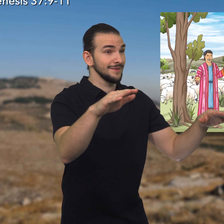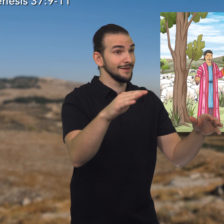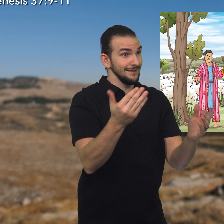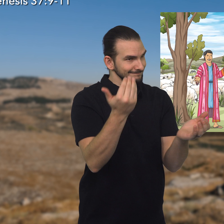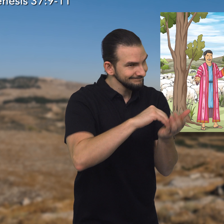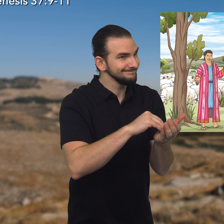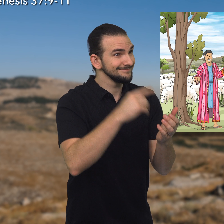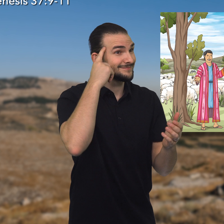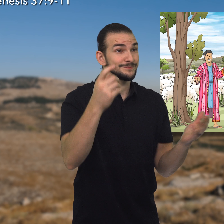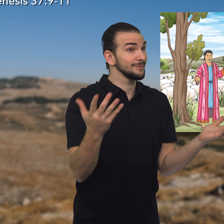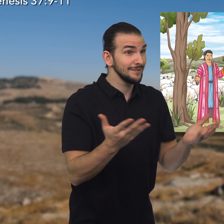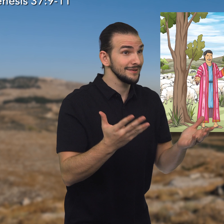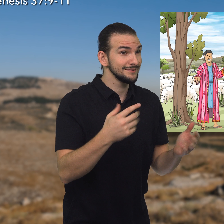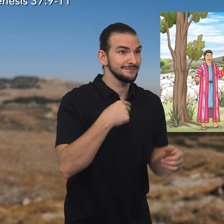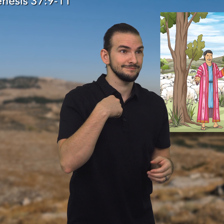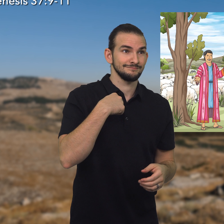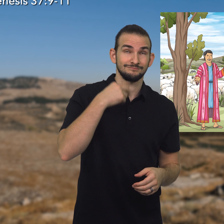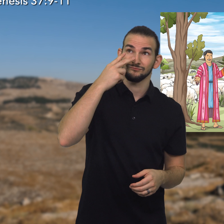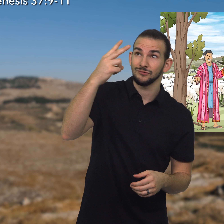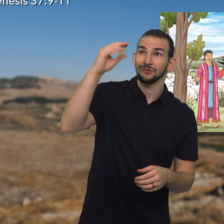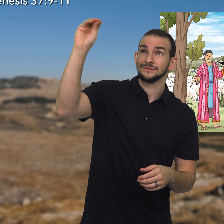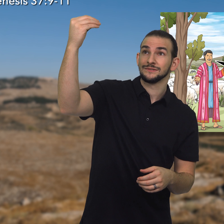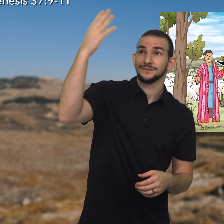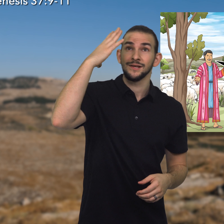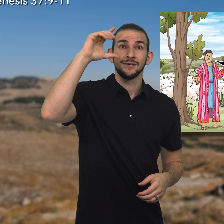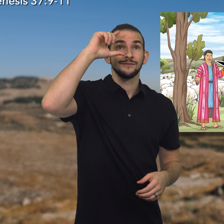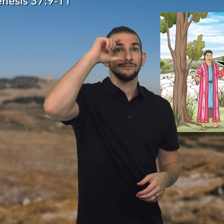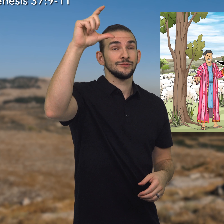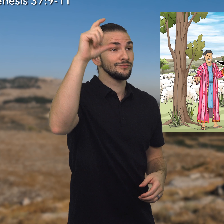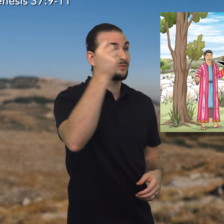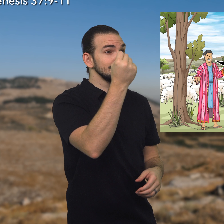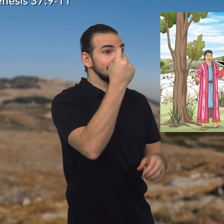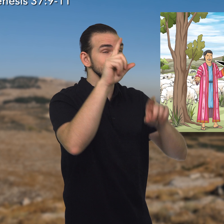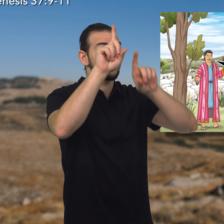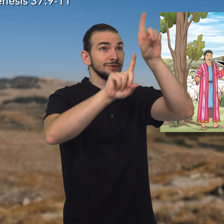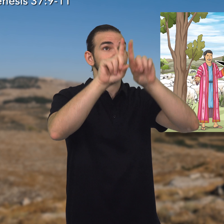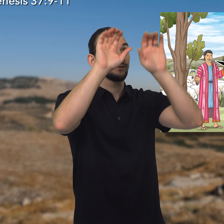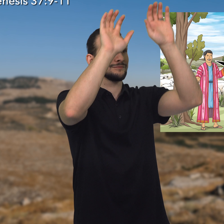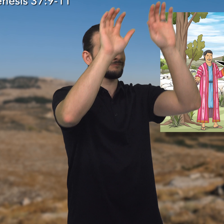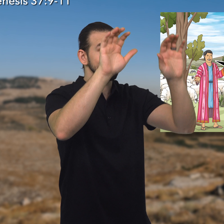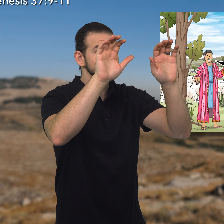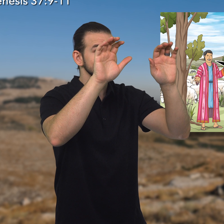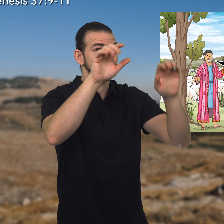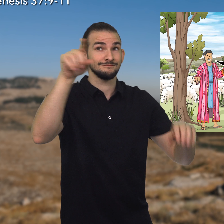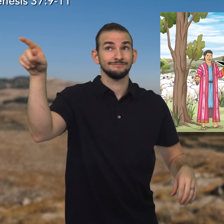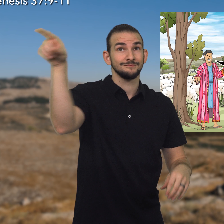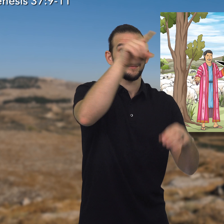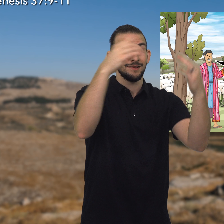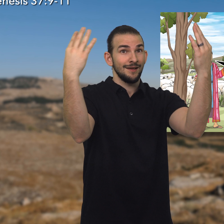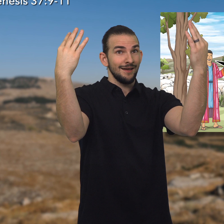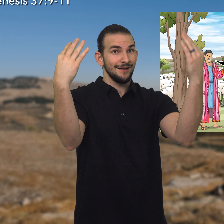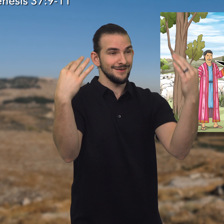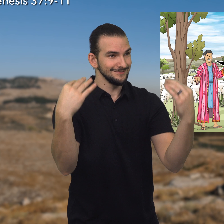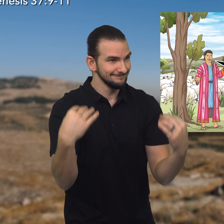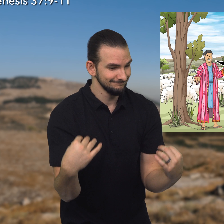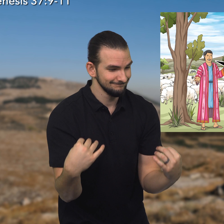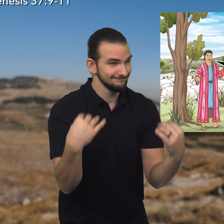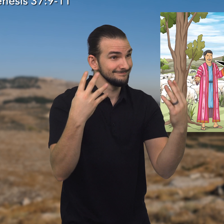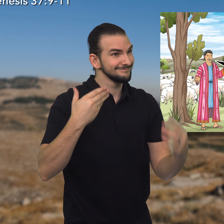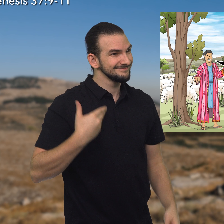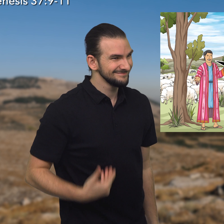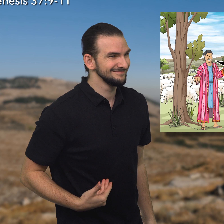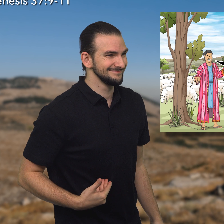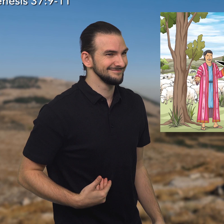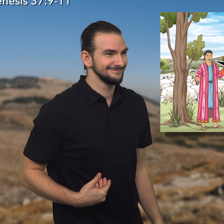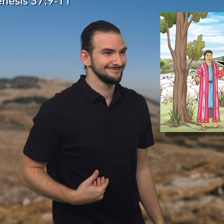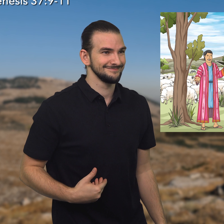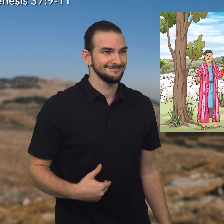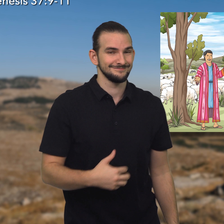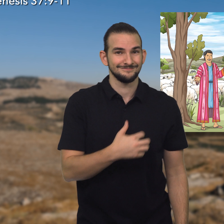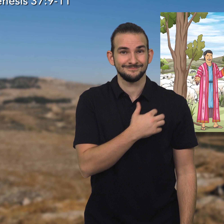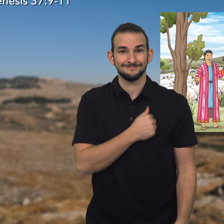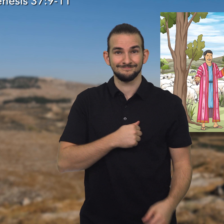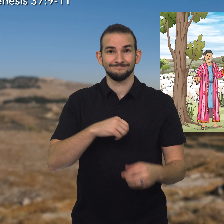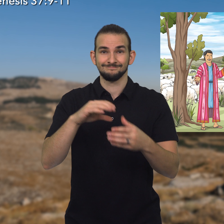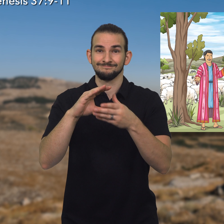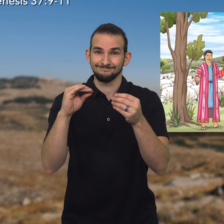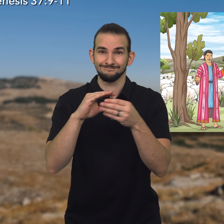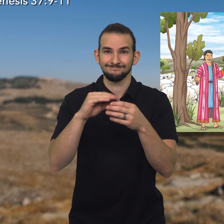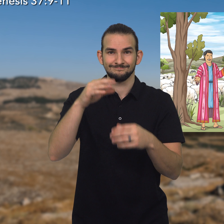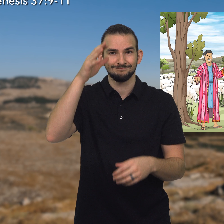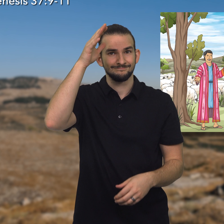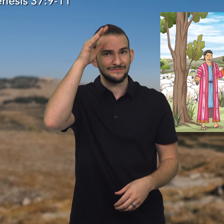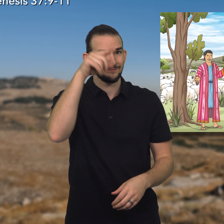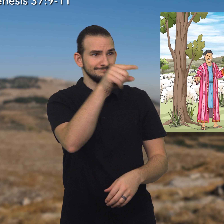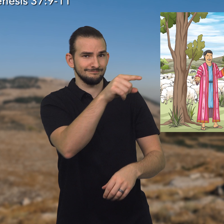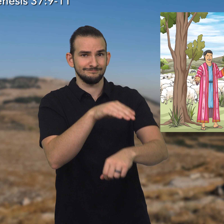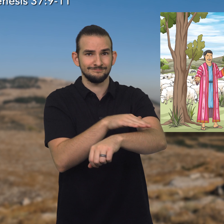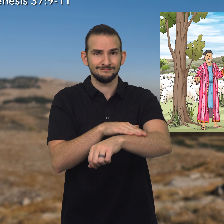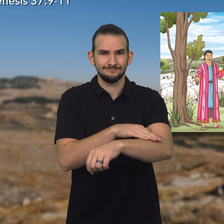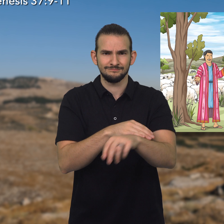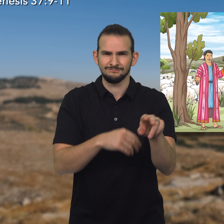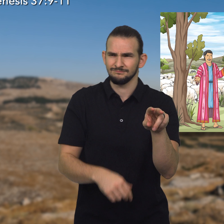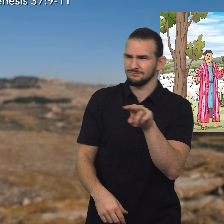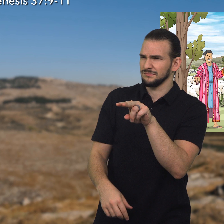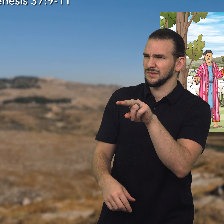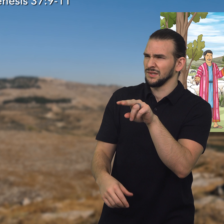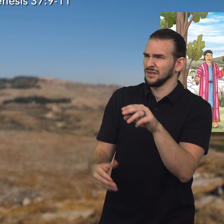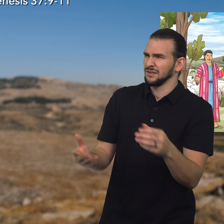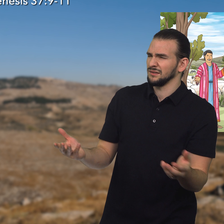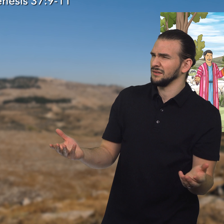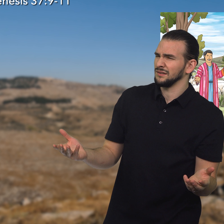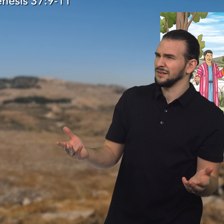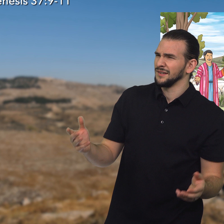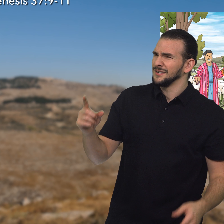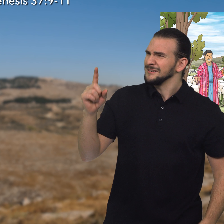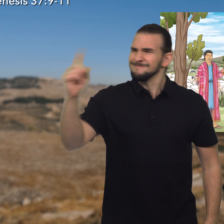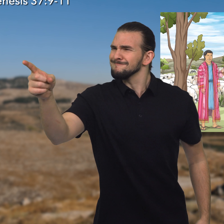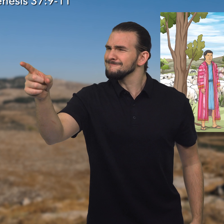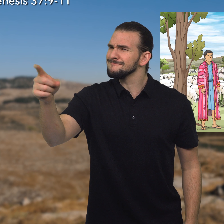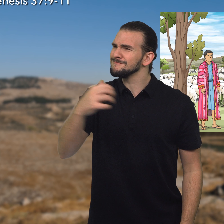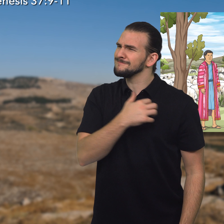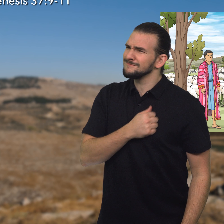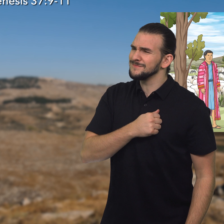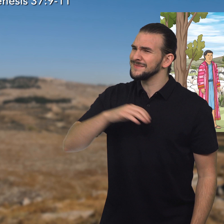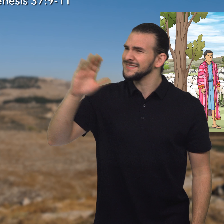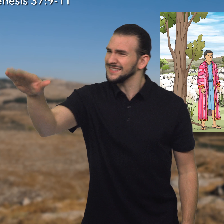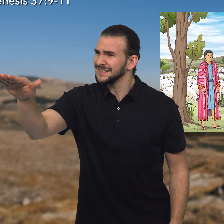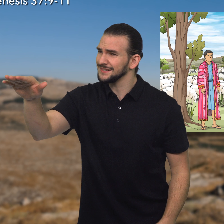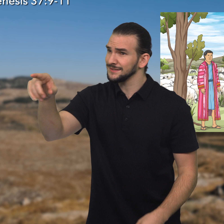“Look,” he said, “I had another dream, and this time the sun and moon and eleven stars were bowing down to me.”